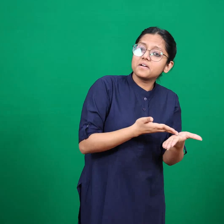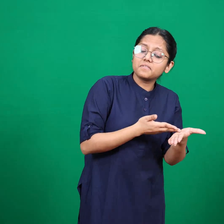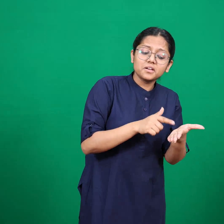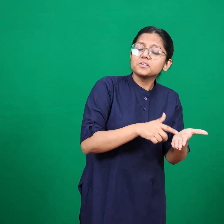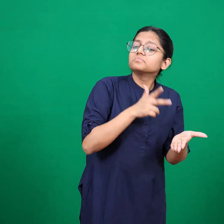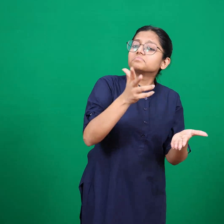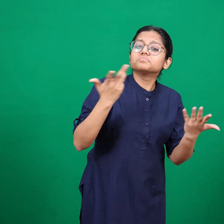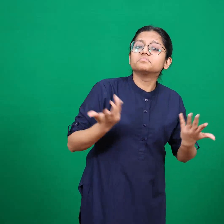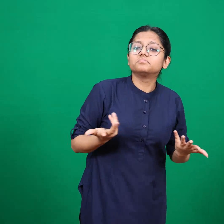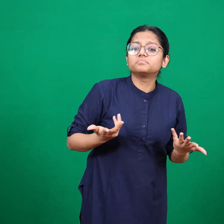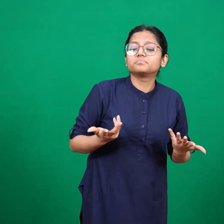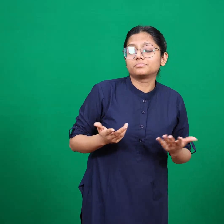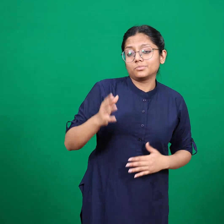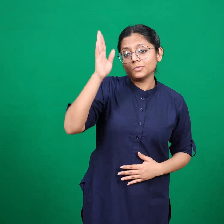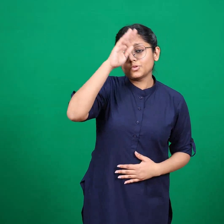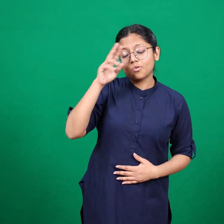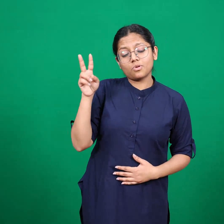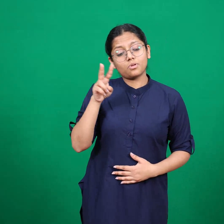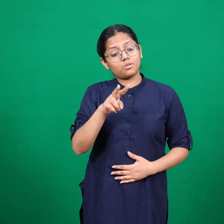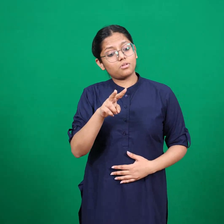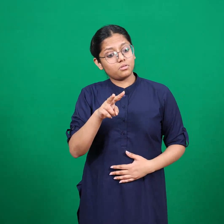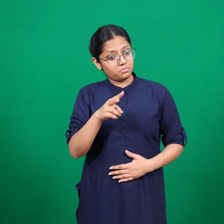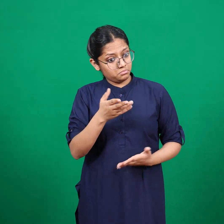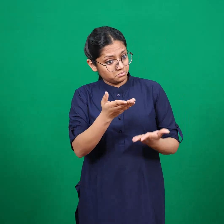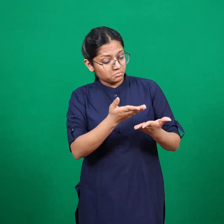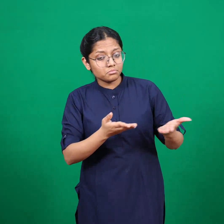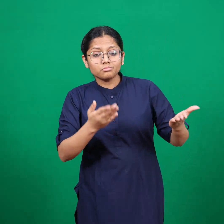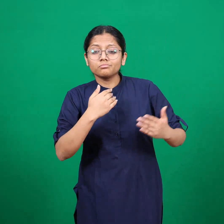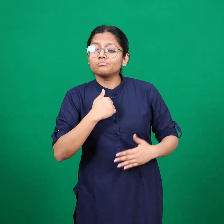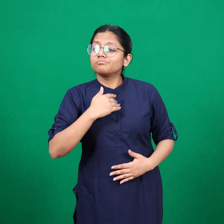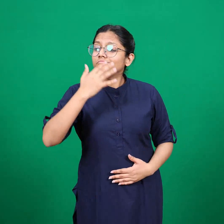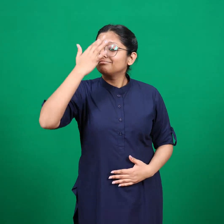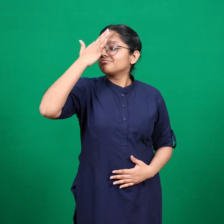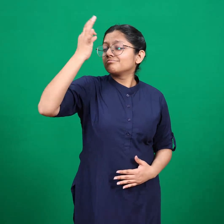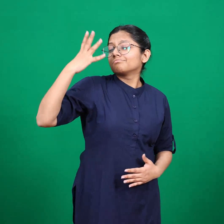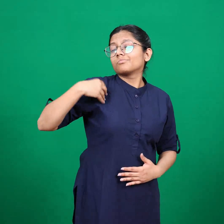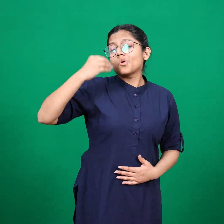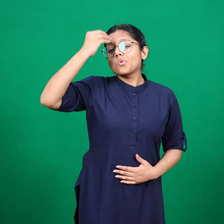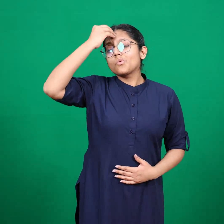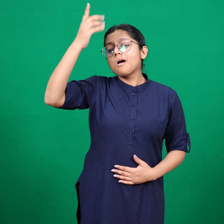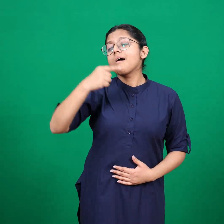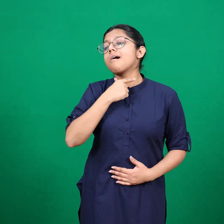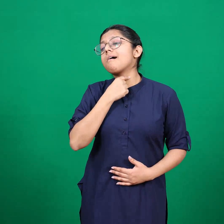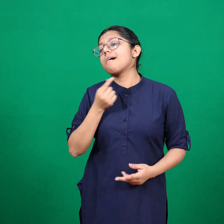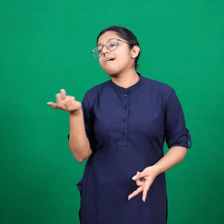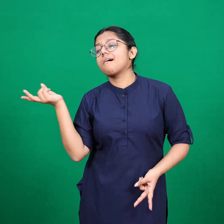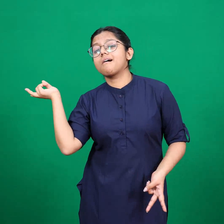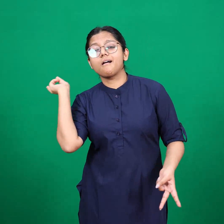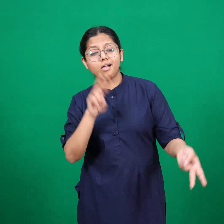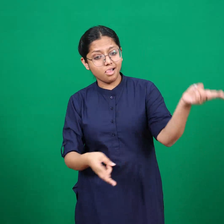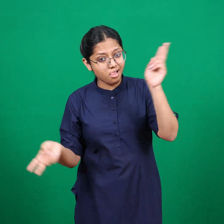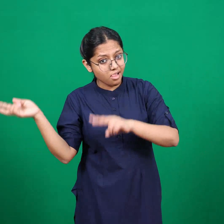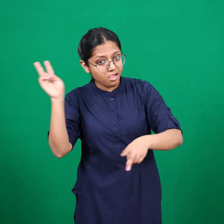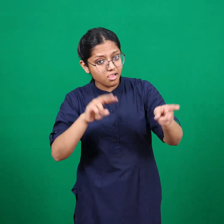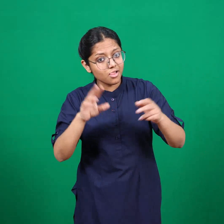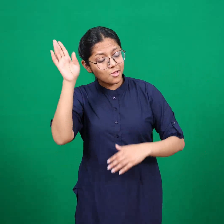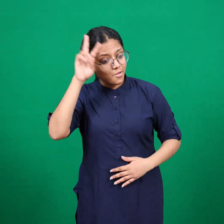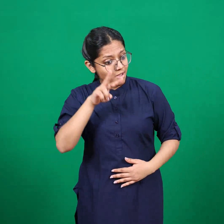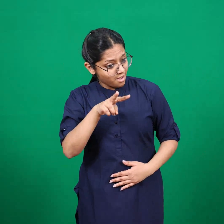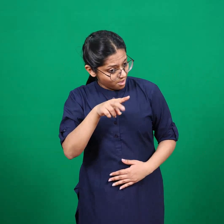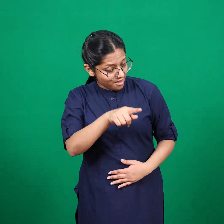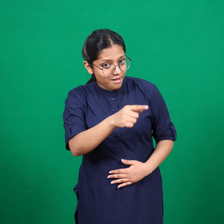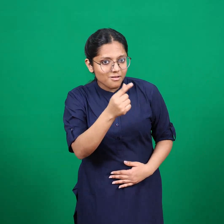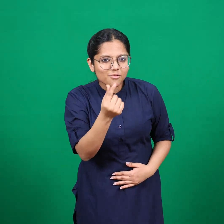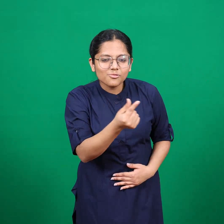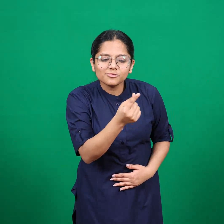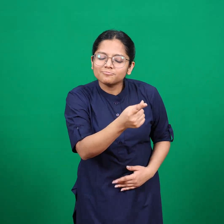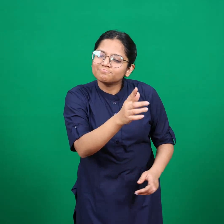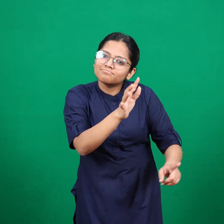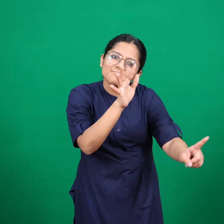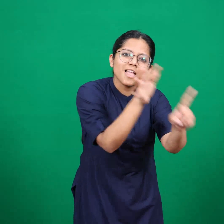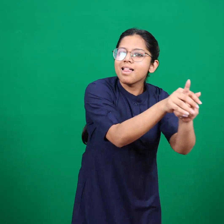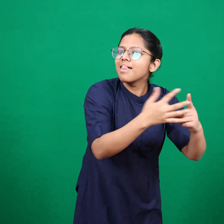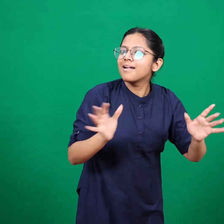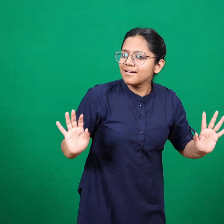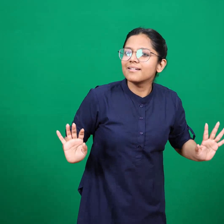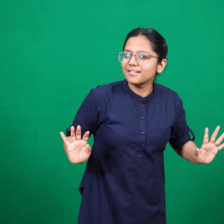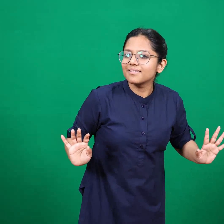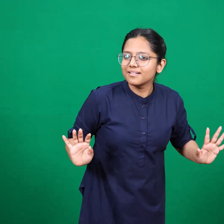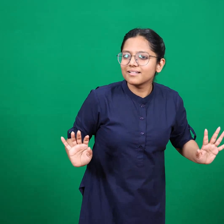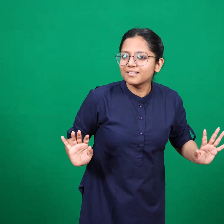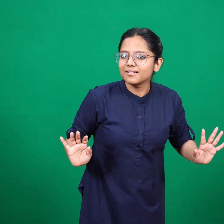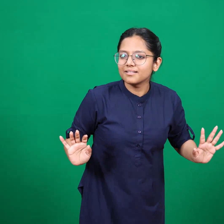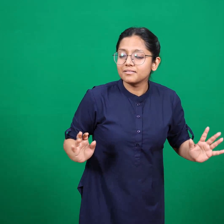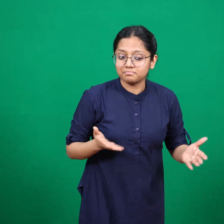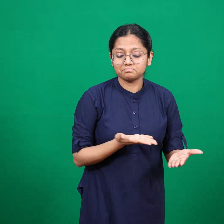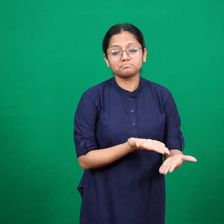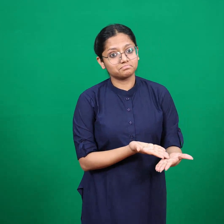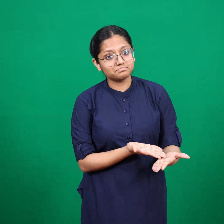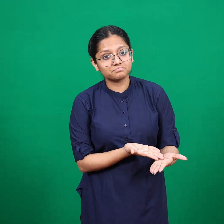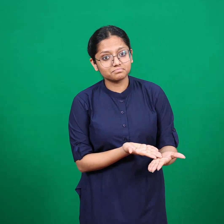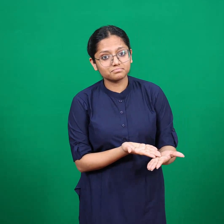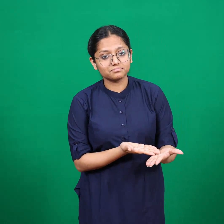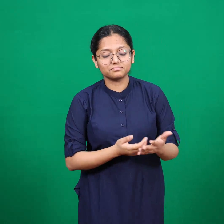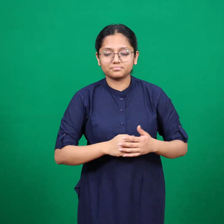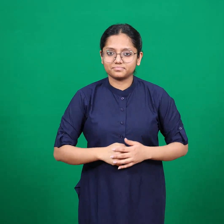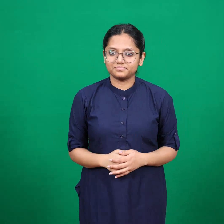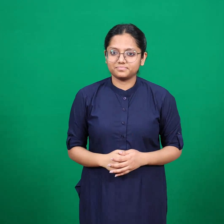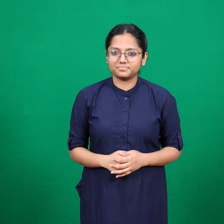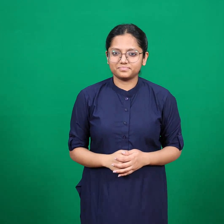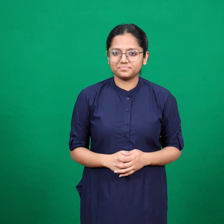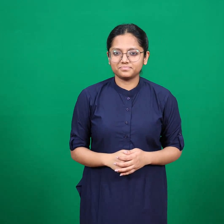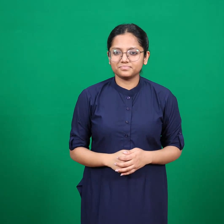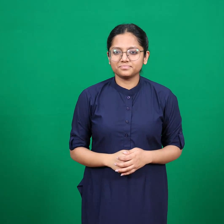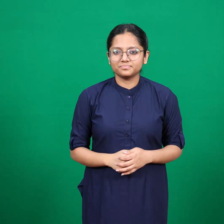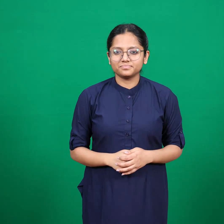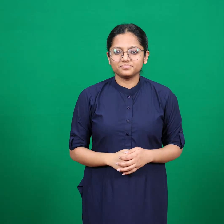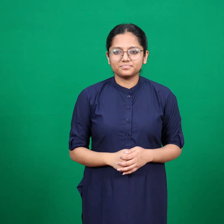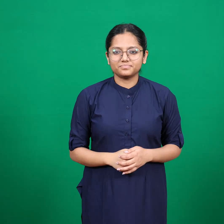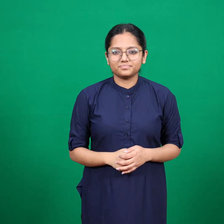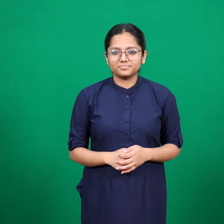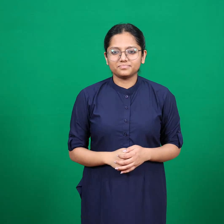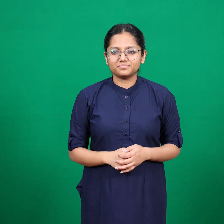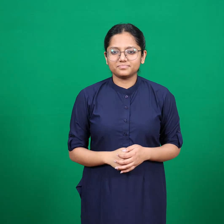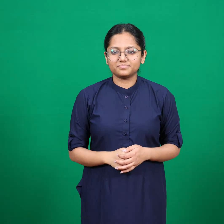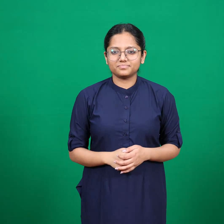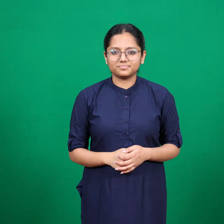As it is written: "He catches the wise in their craftiness."